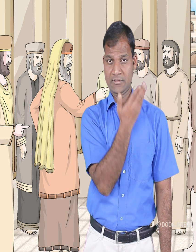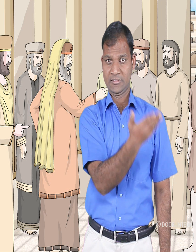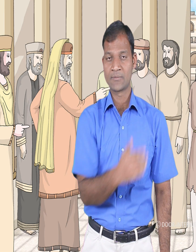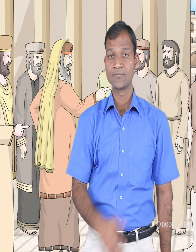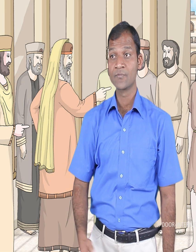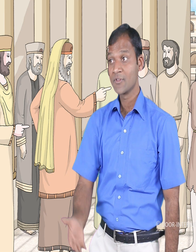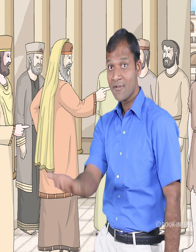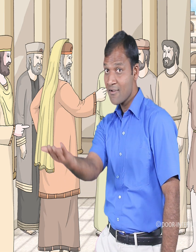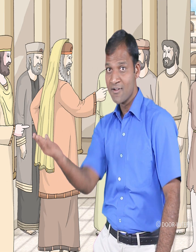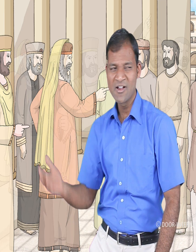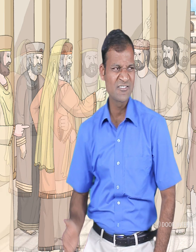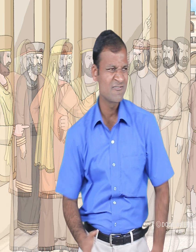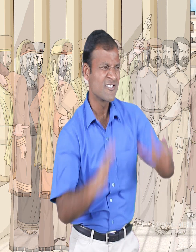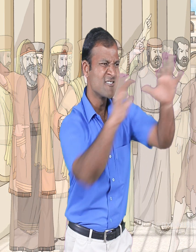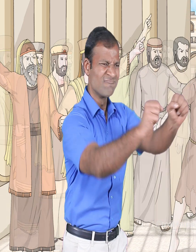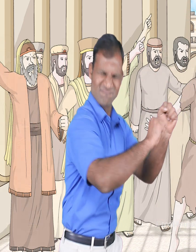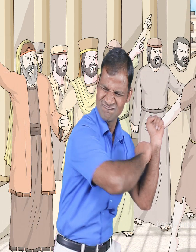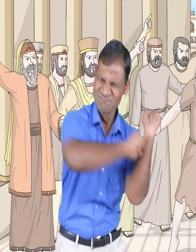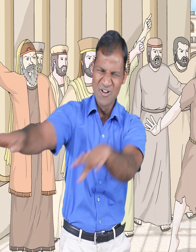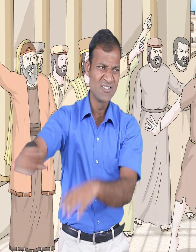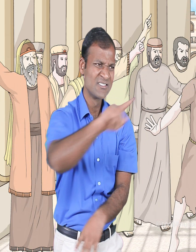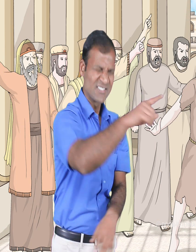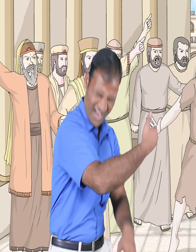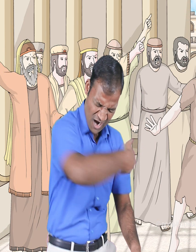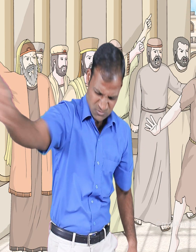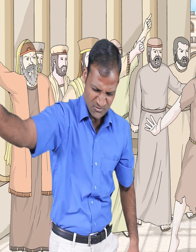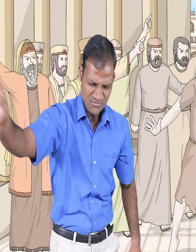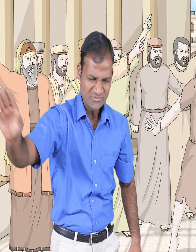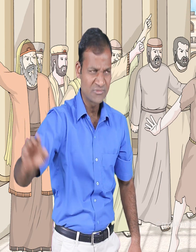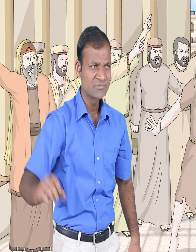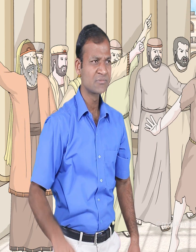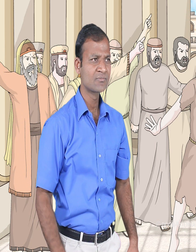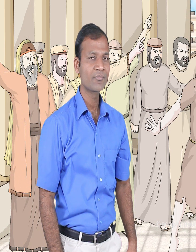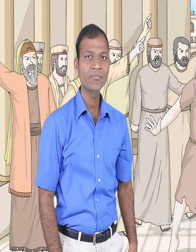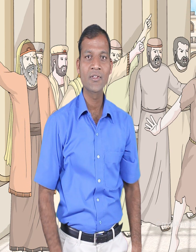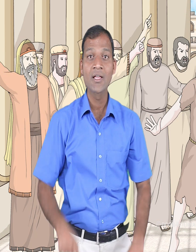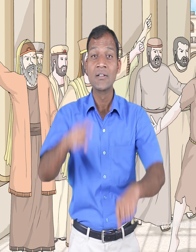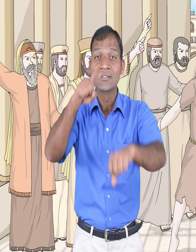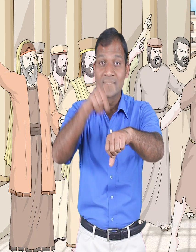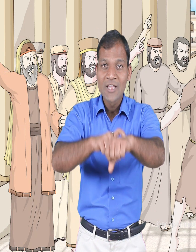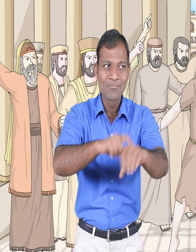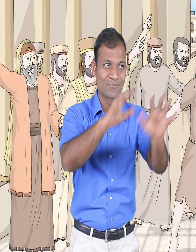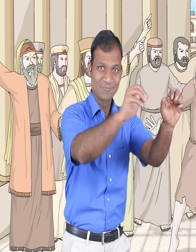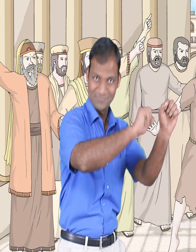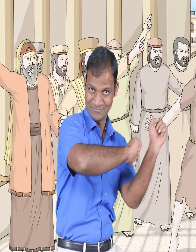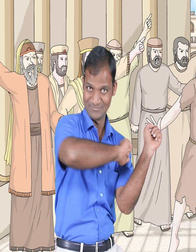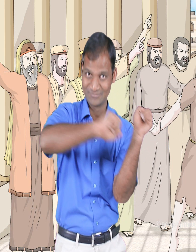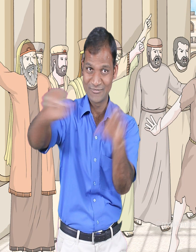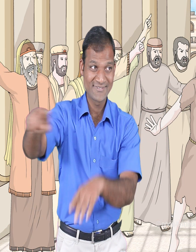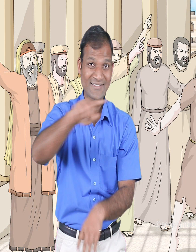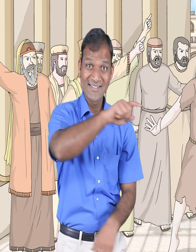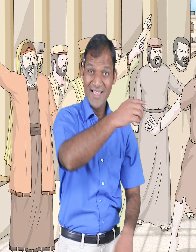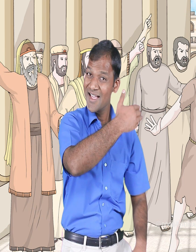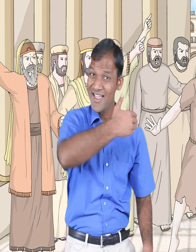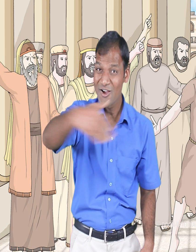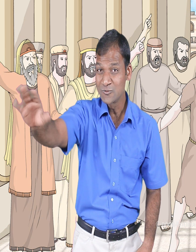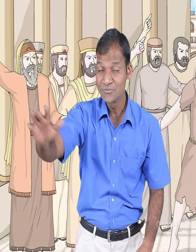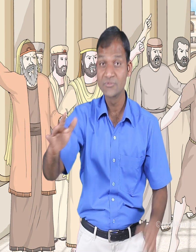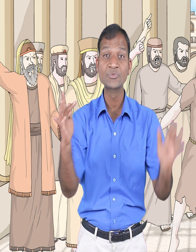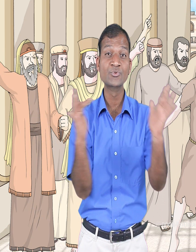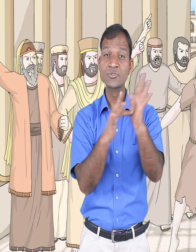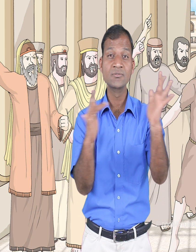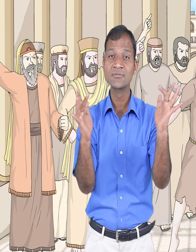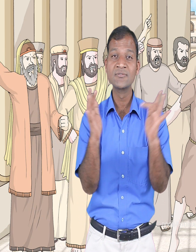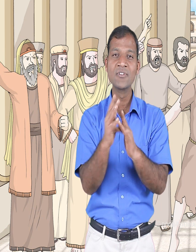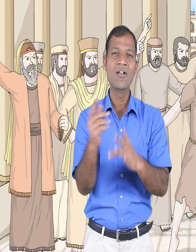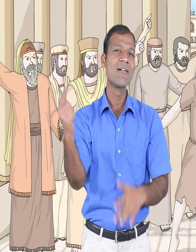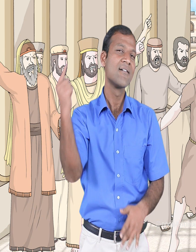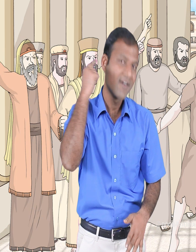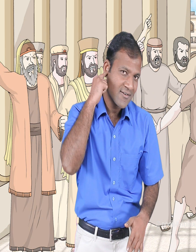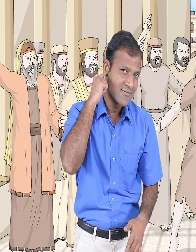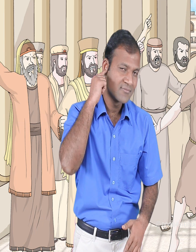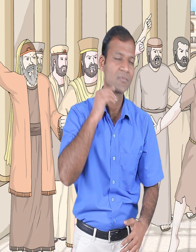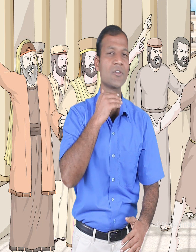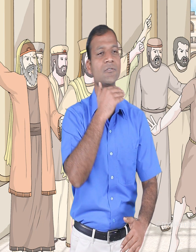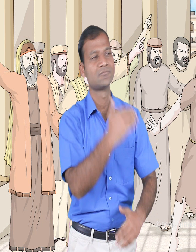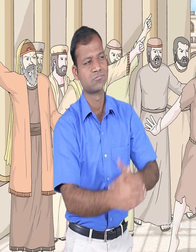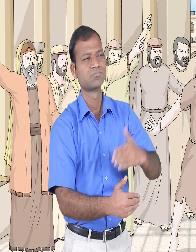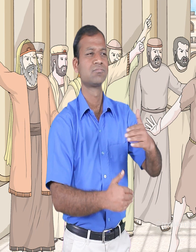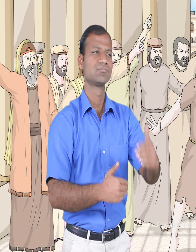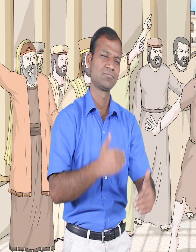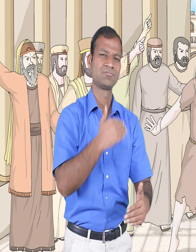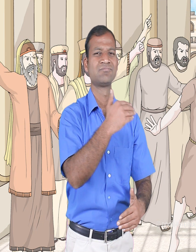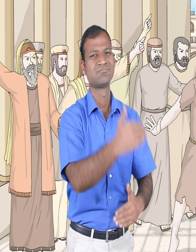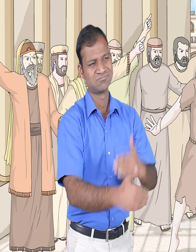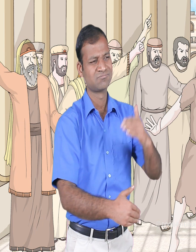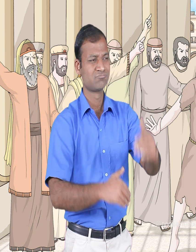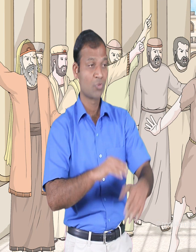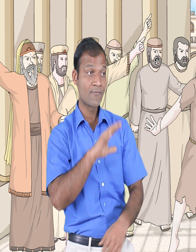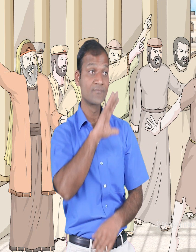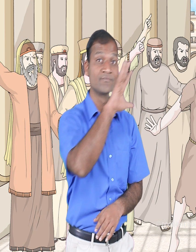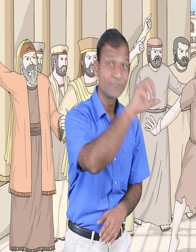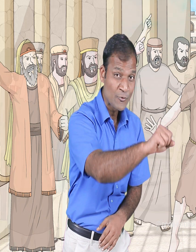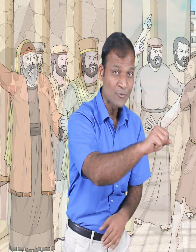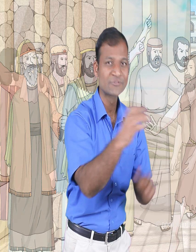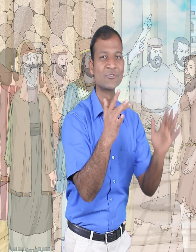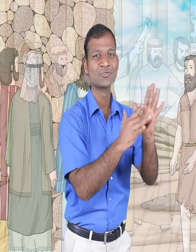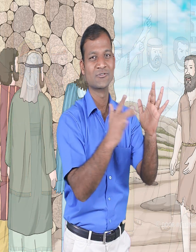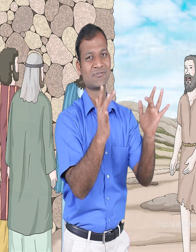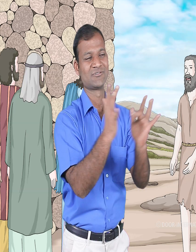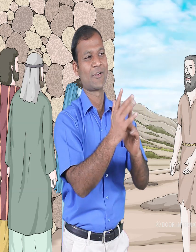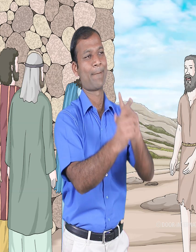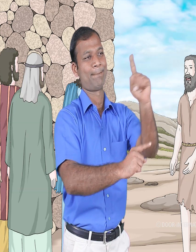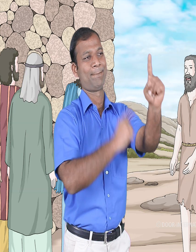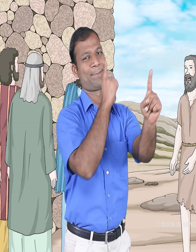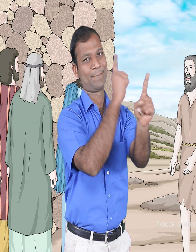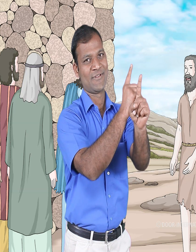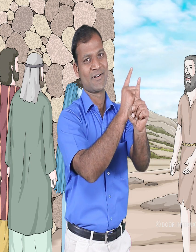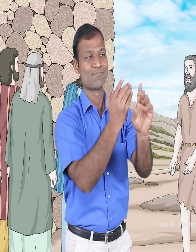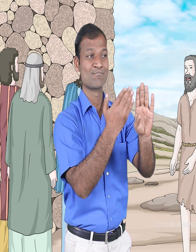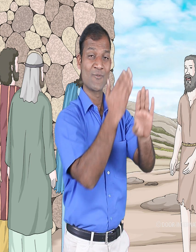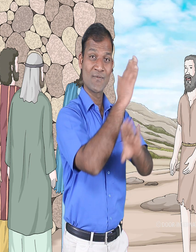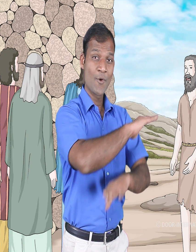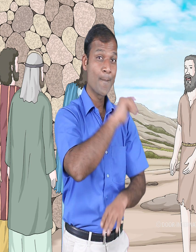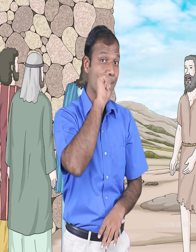And they threw him out.